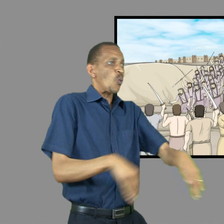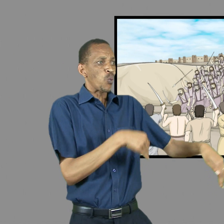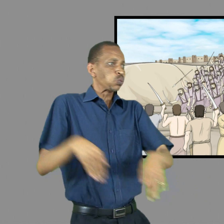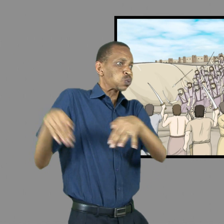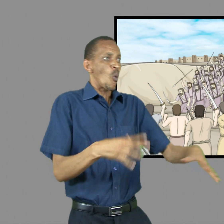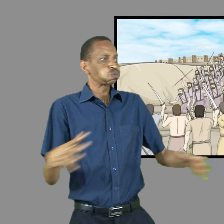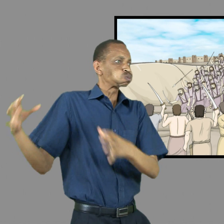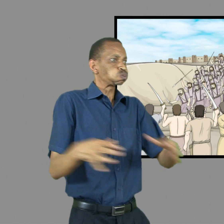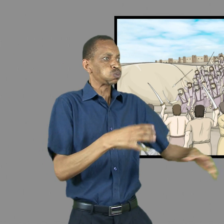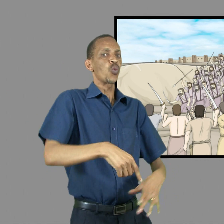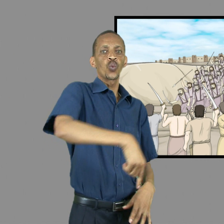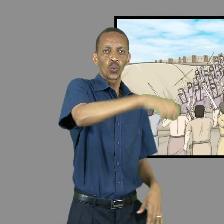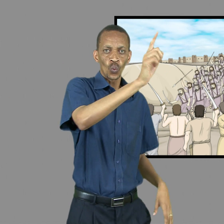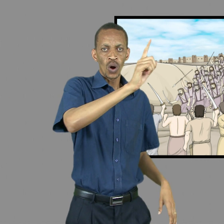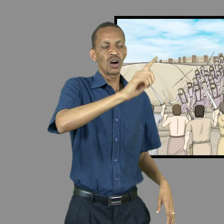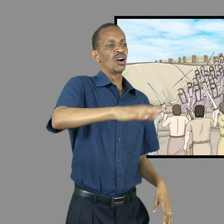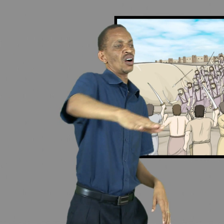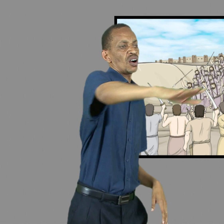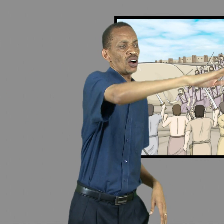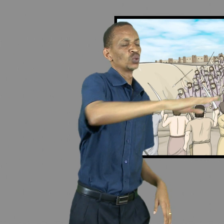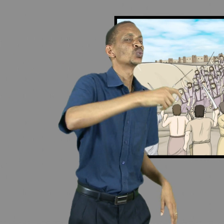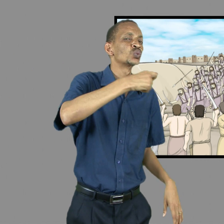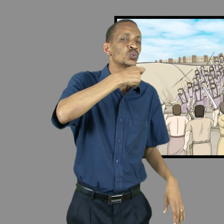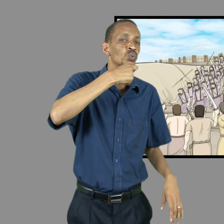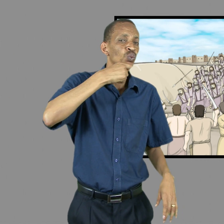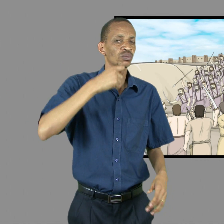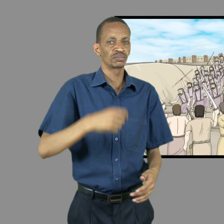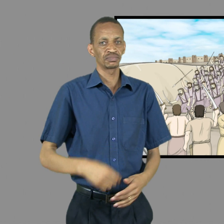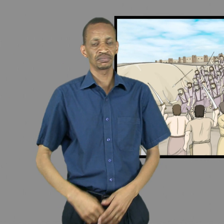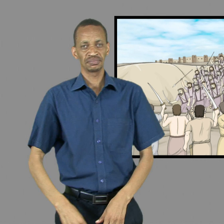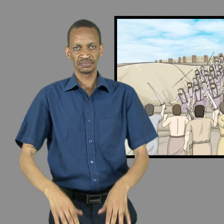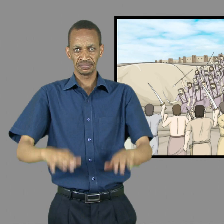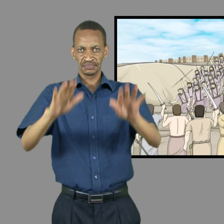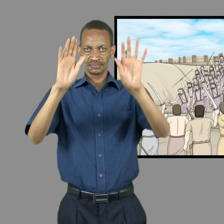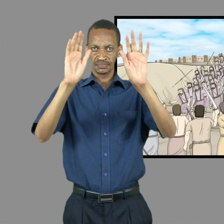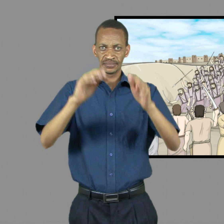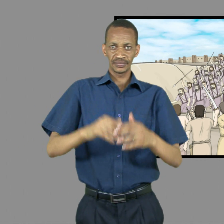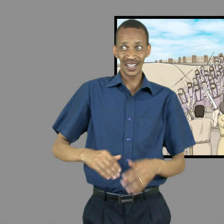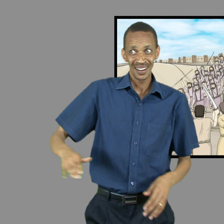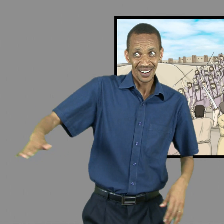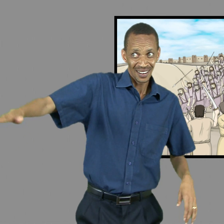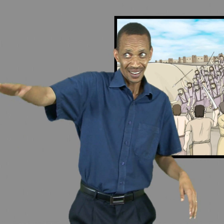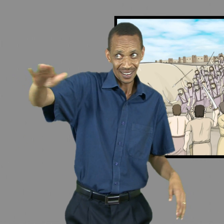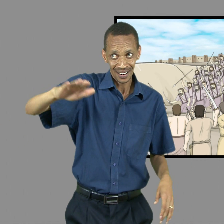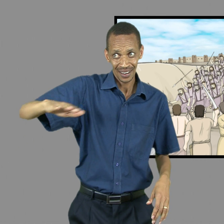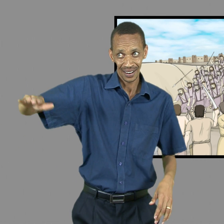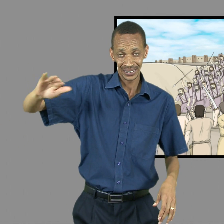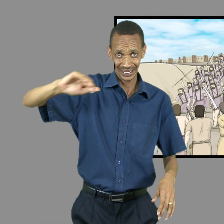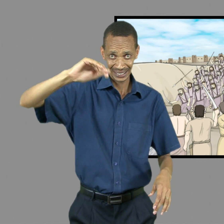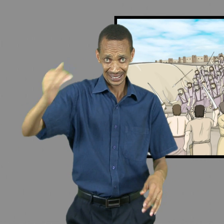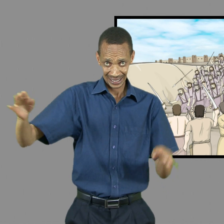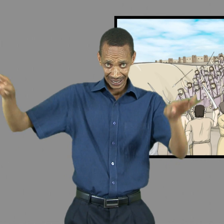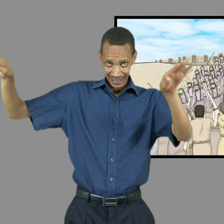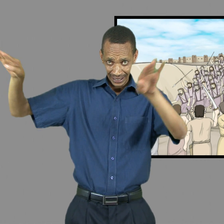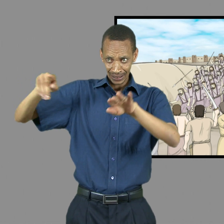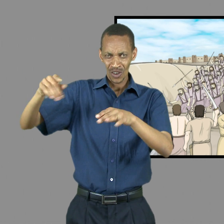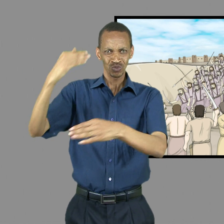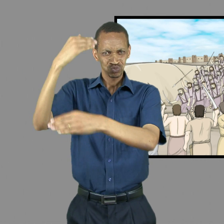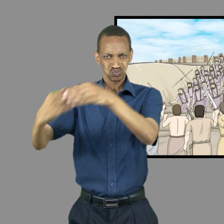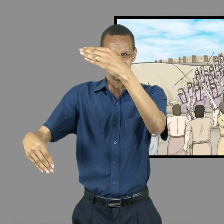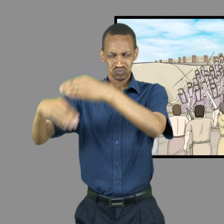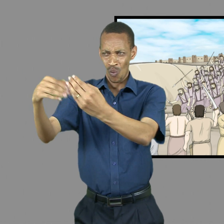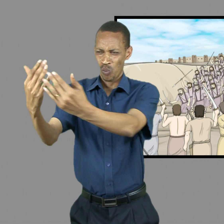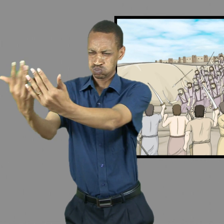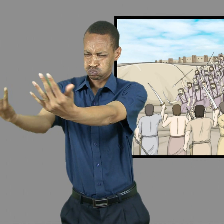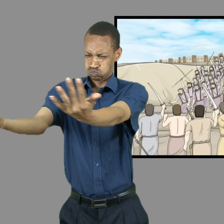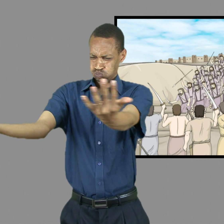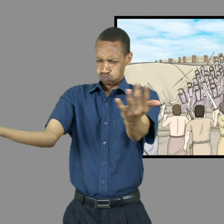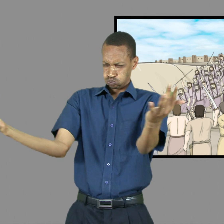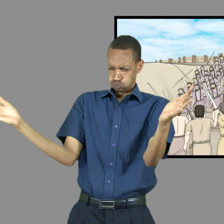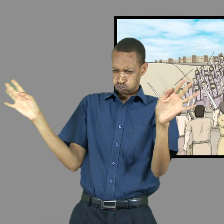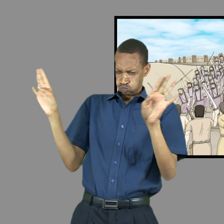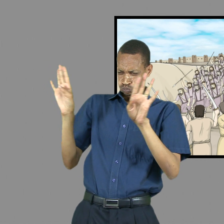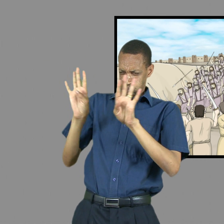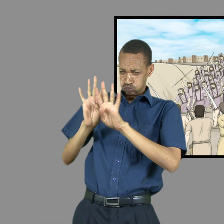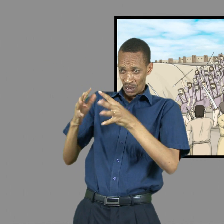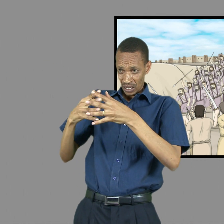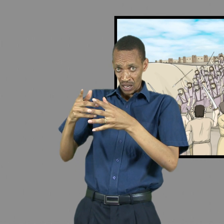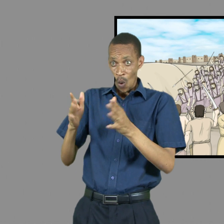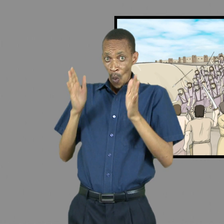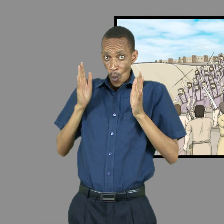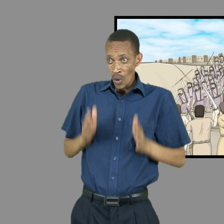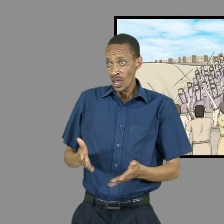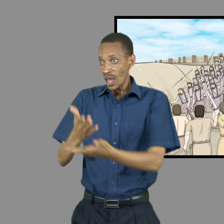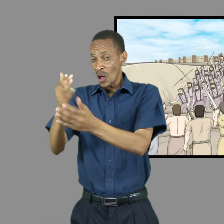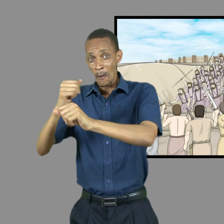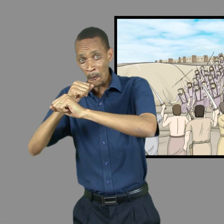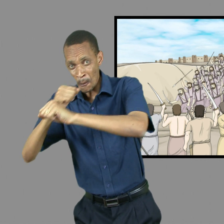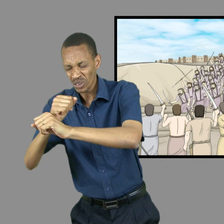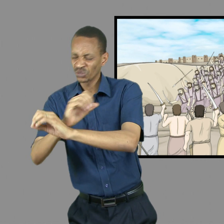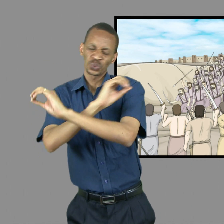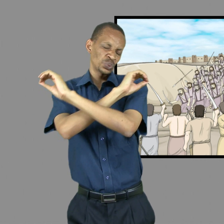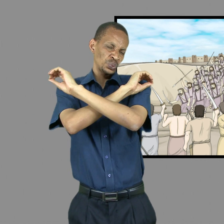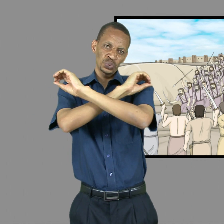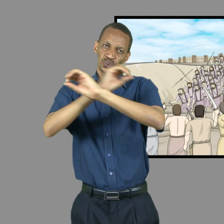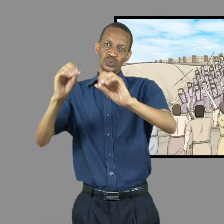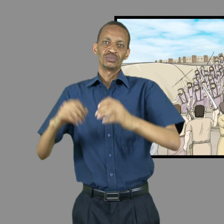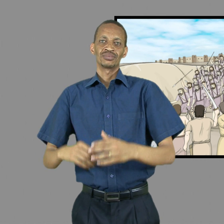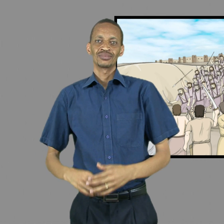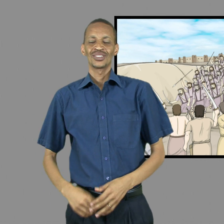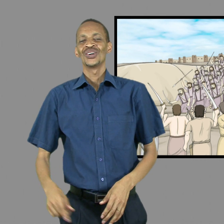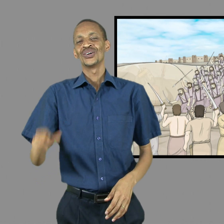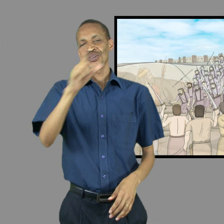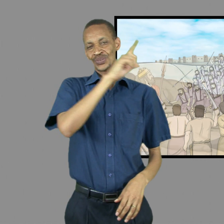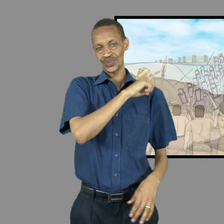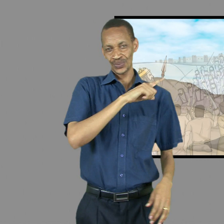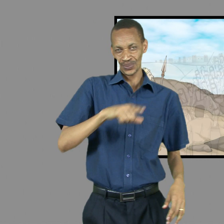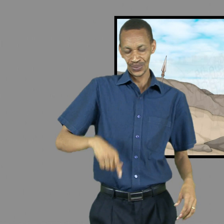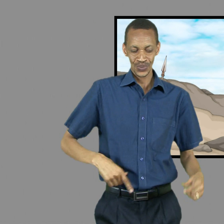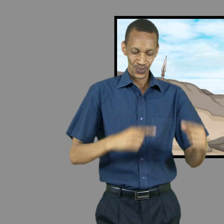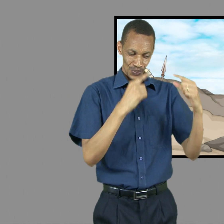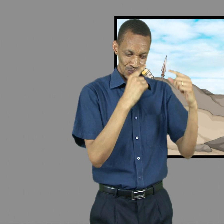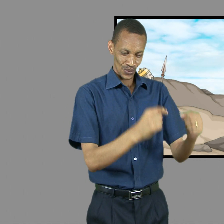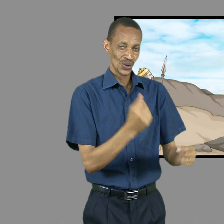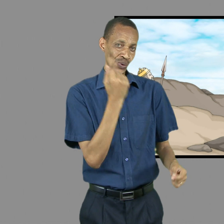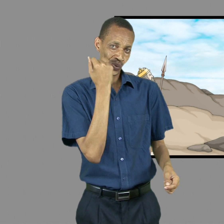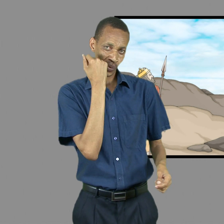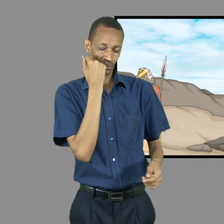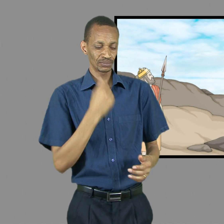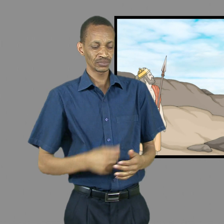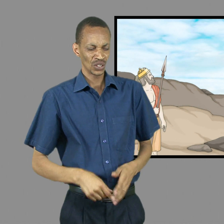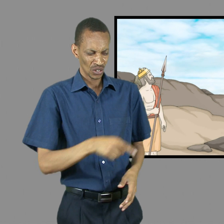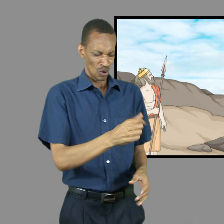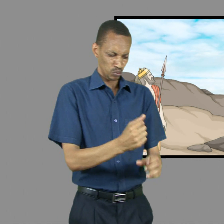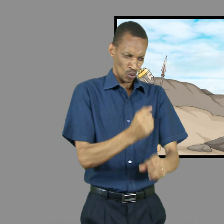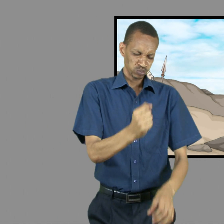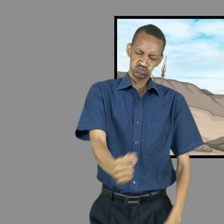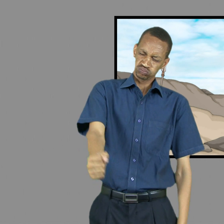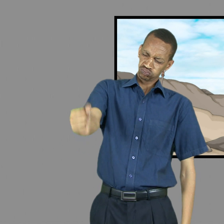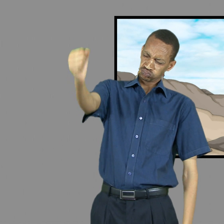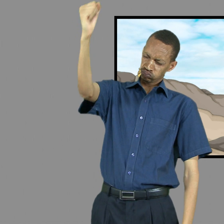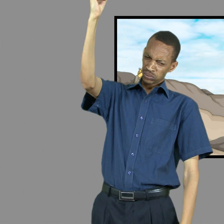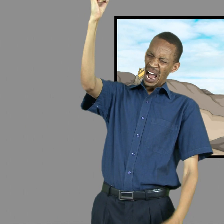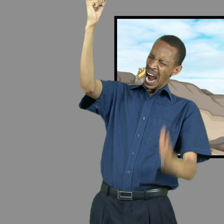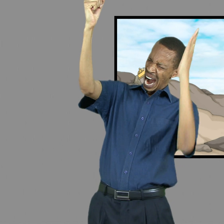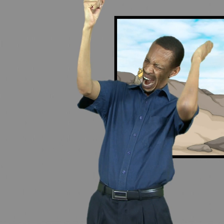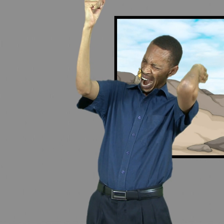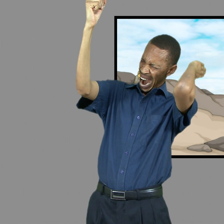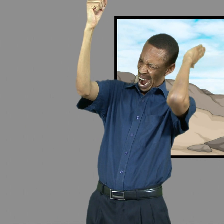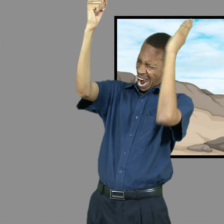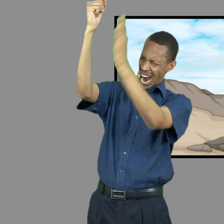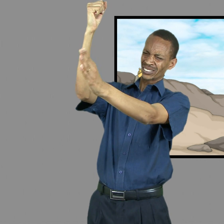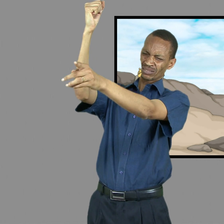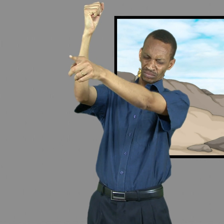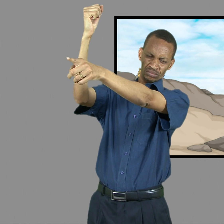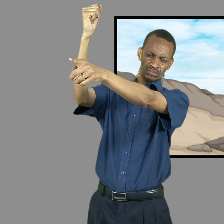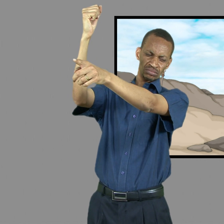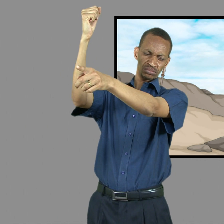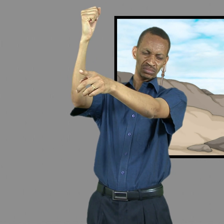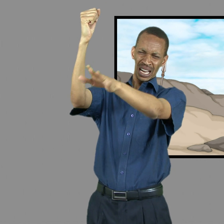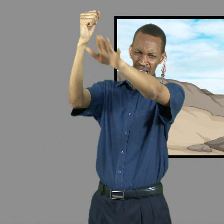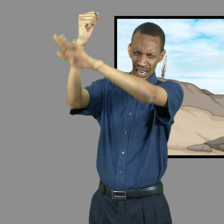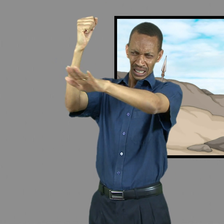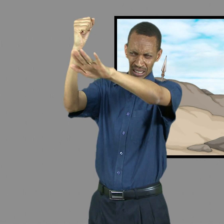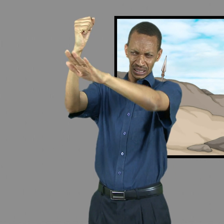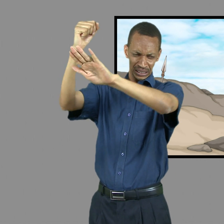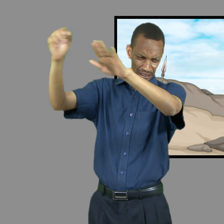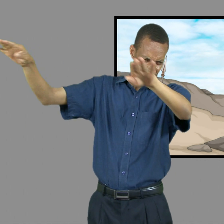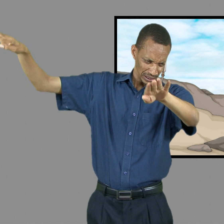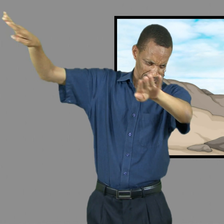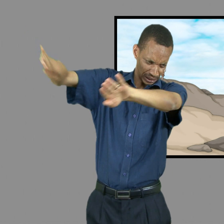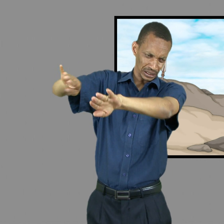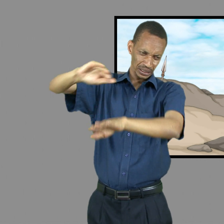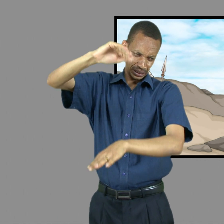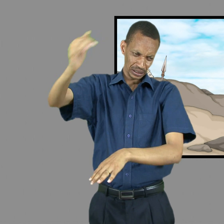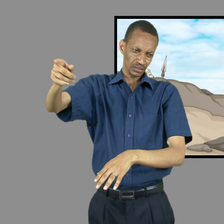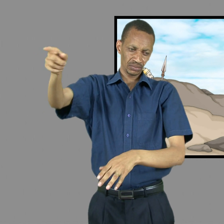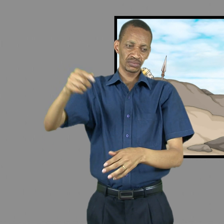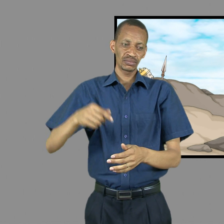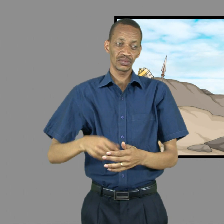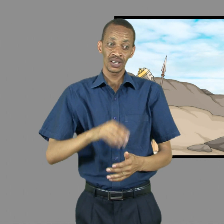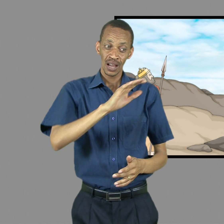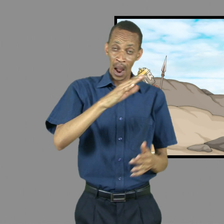Not a man was left in Ai or Bethel who did not go out after Israel, leaving the city wide open while they pursued Israel.